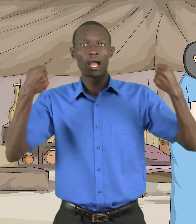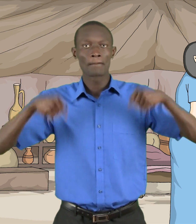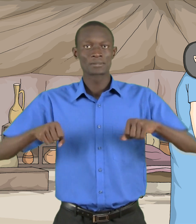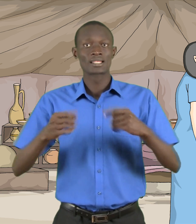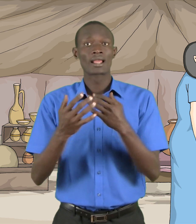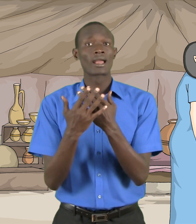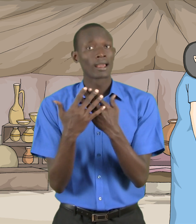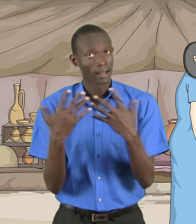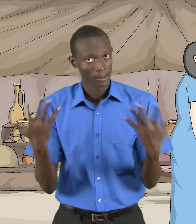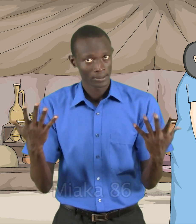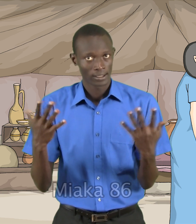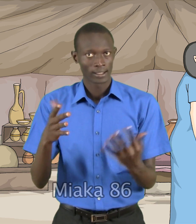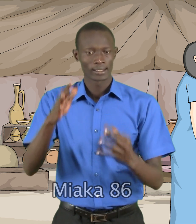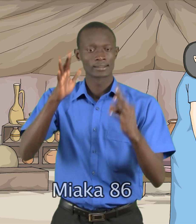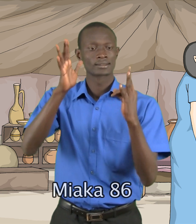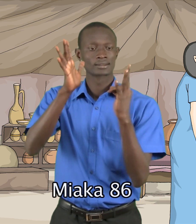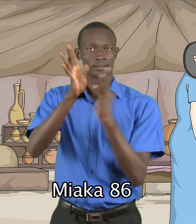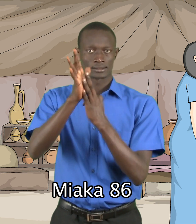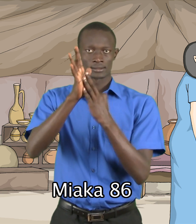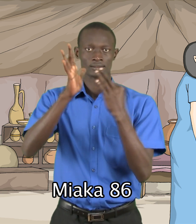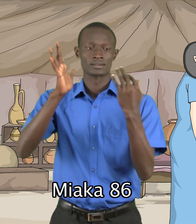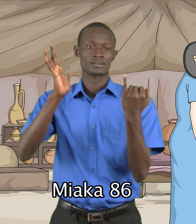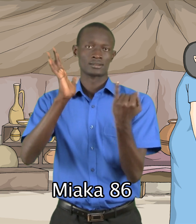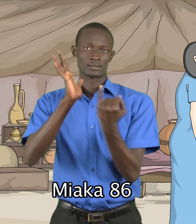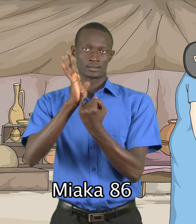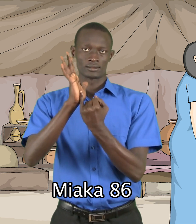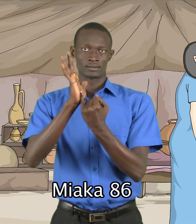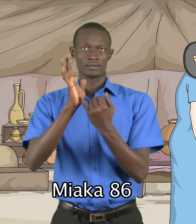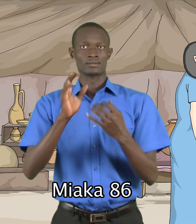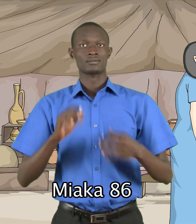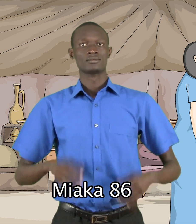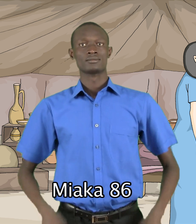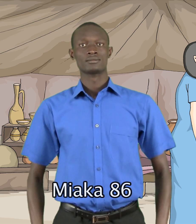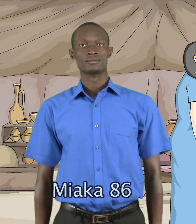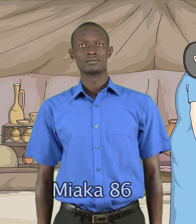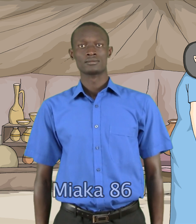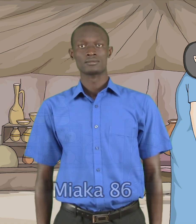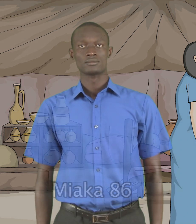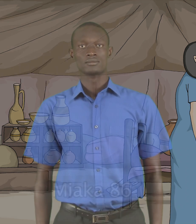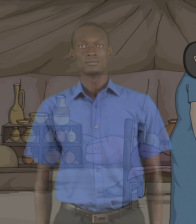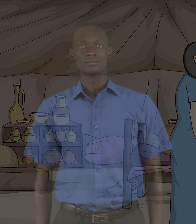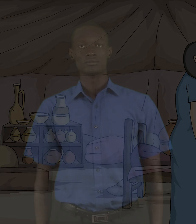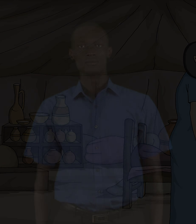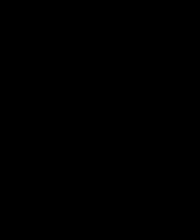Abram was eighty-six years old when Hagar bore Ishmael to him.